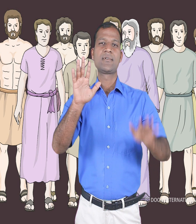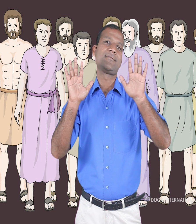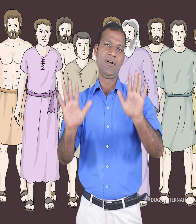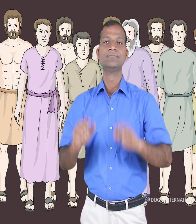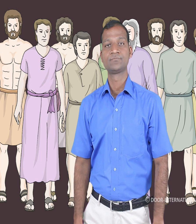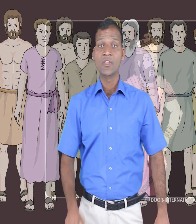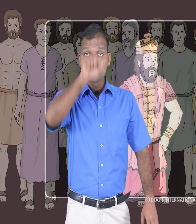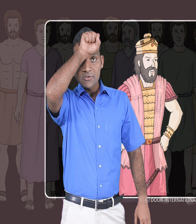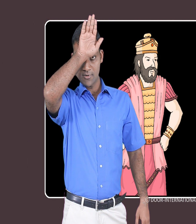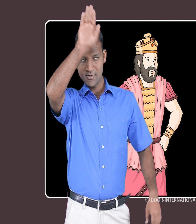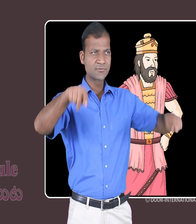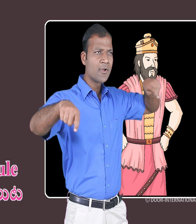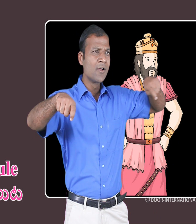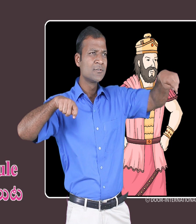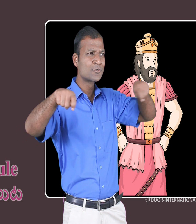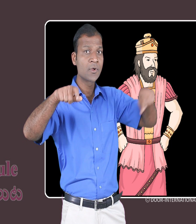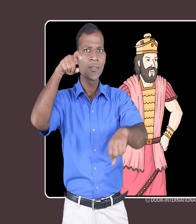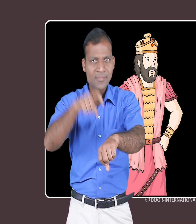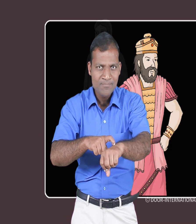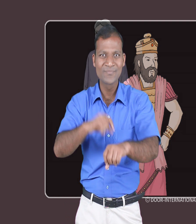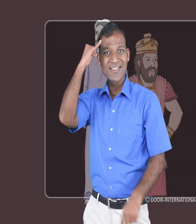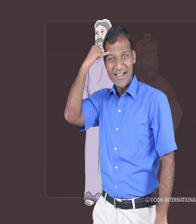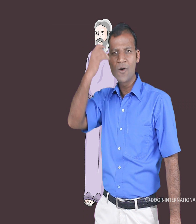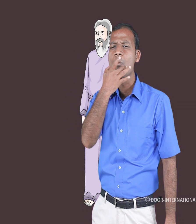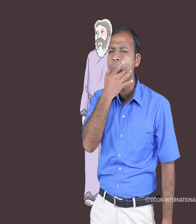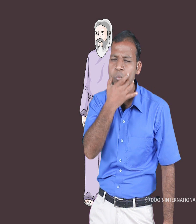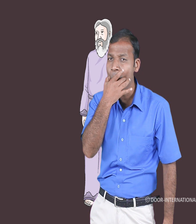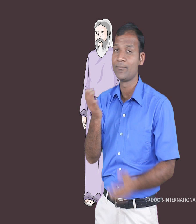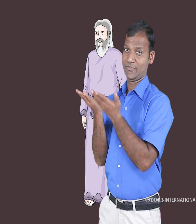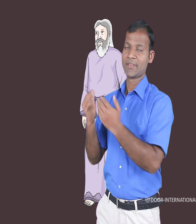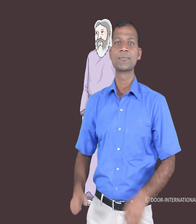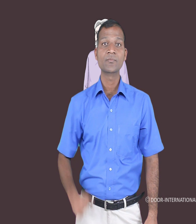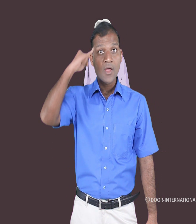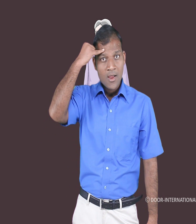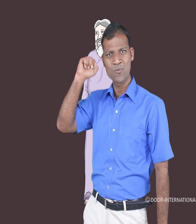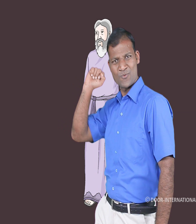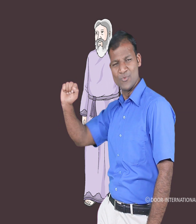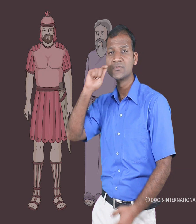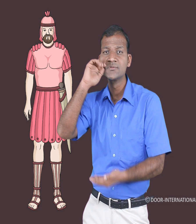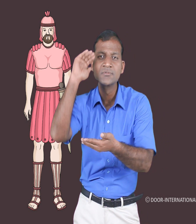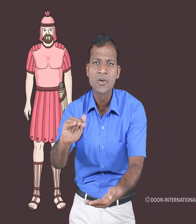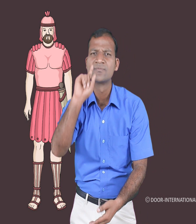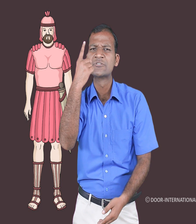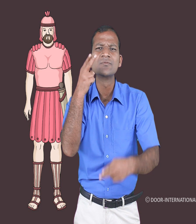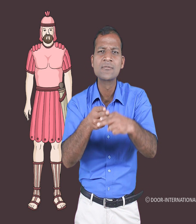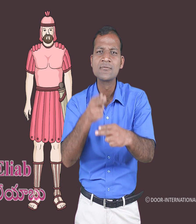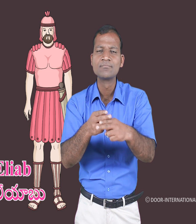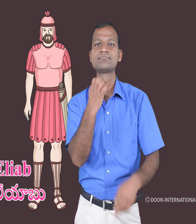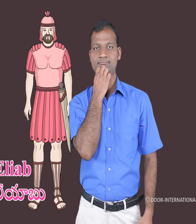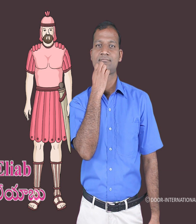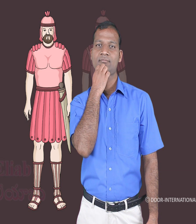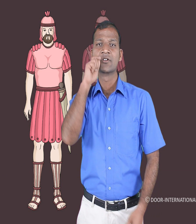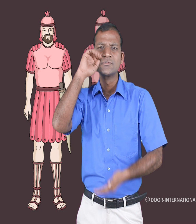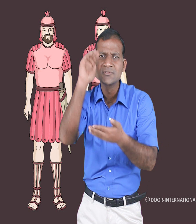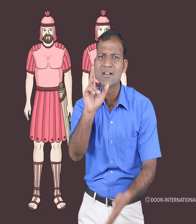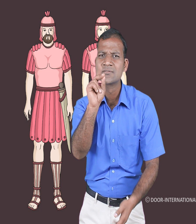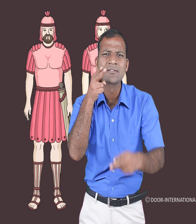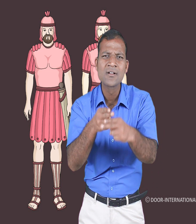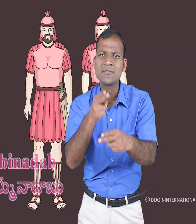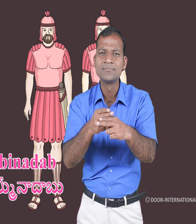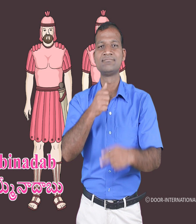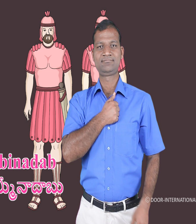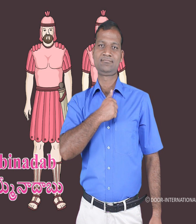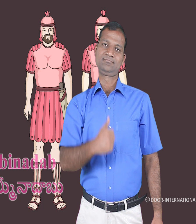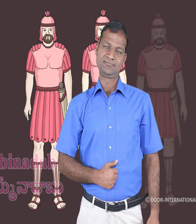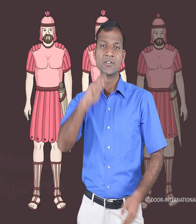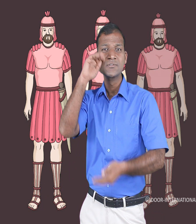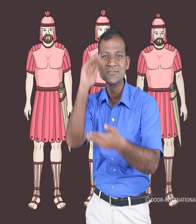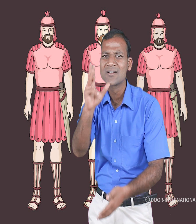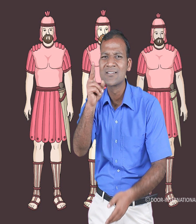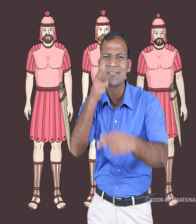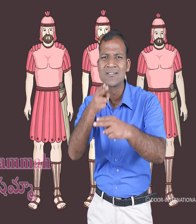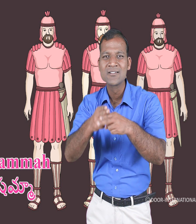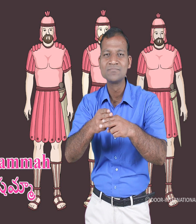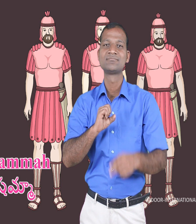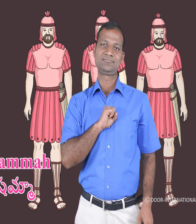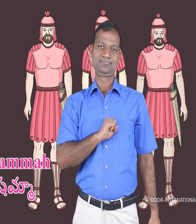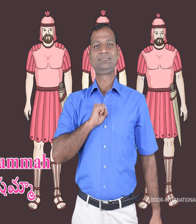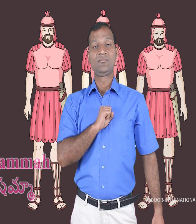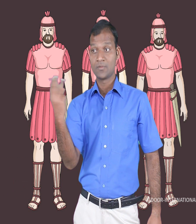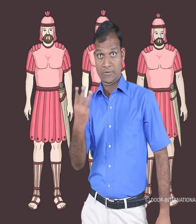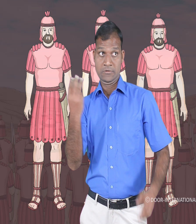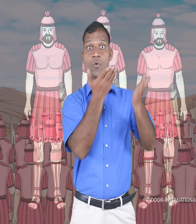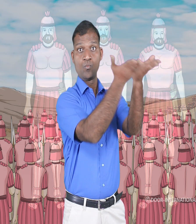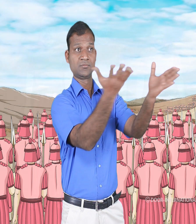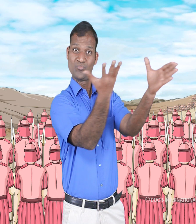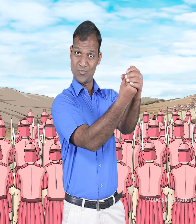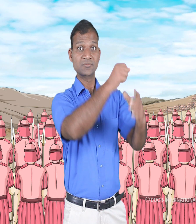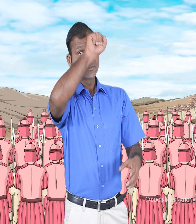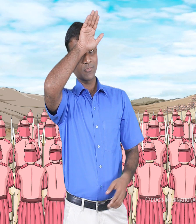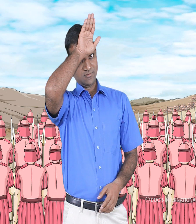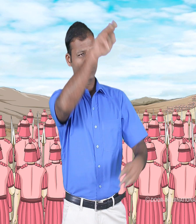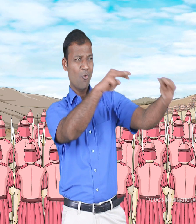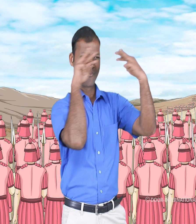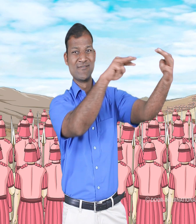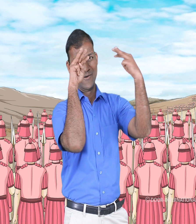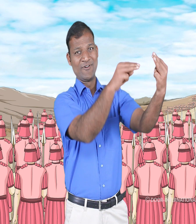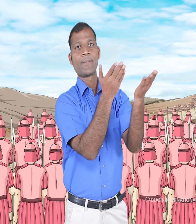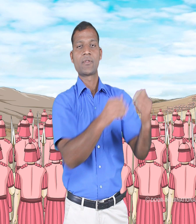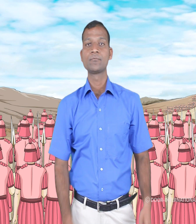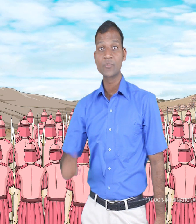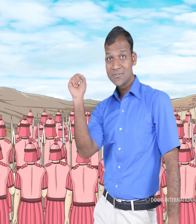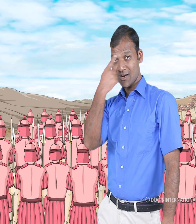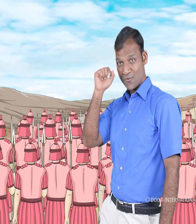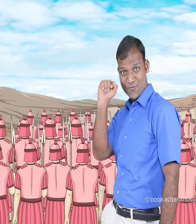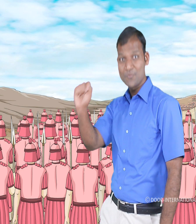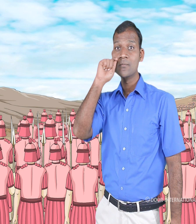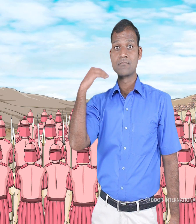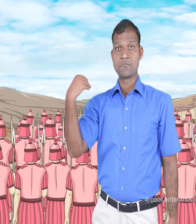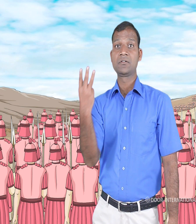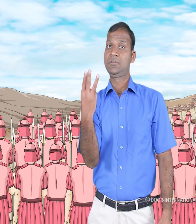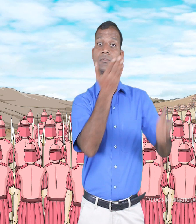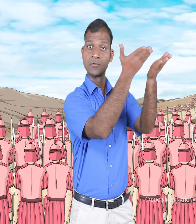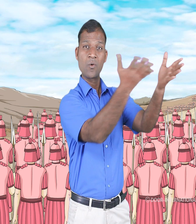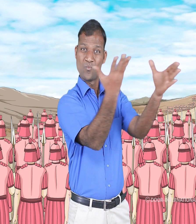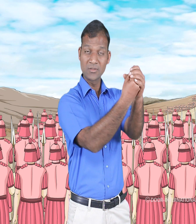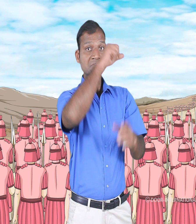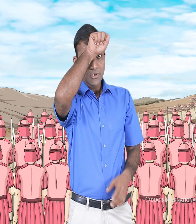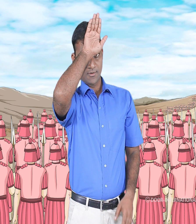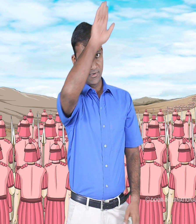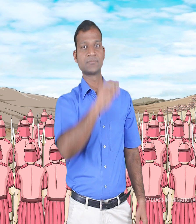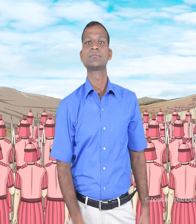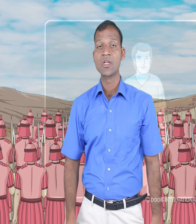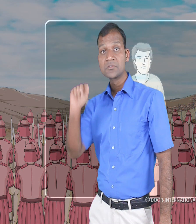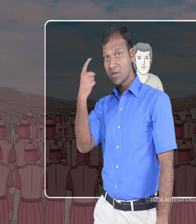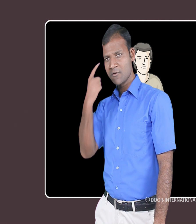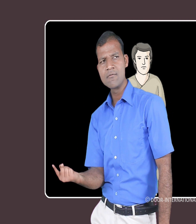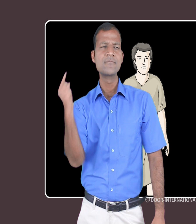The three older sons of Jesse had followed Saul into battle: The firstborn was Eliab, the second was Abinadab, and the third was Shammah.